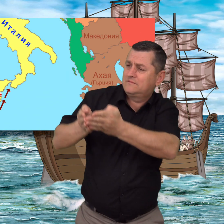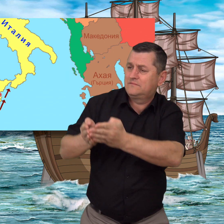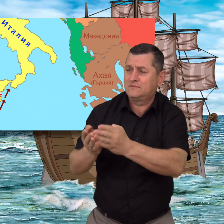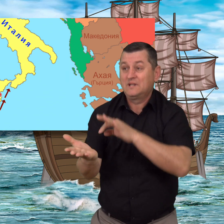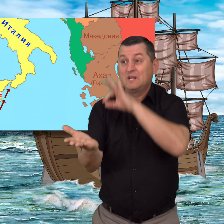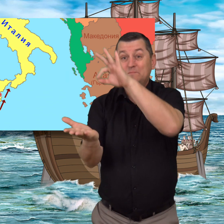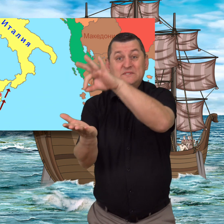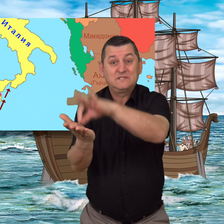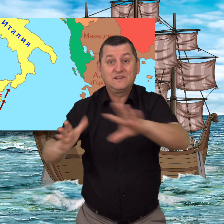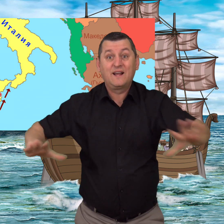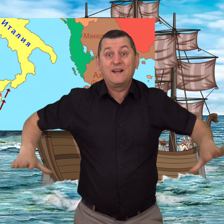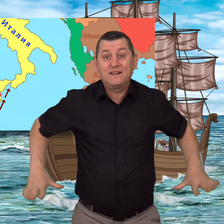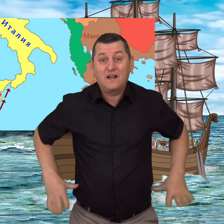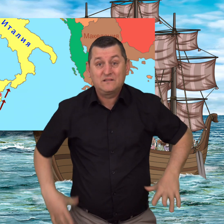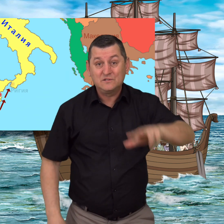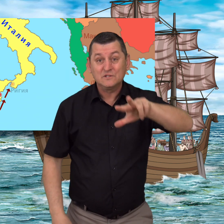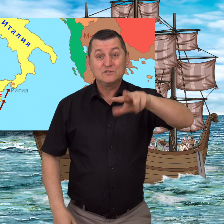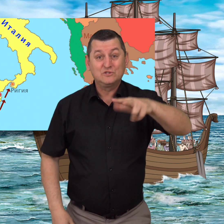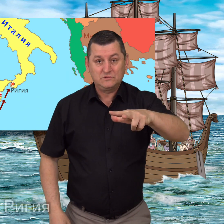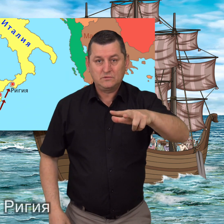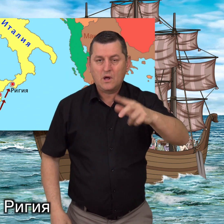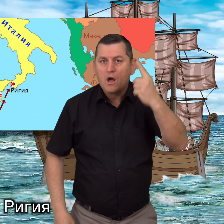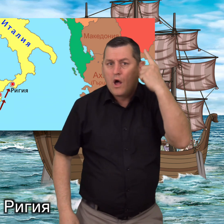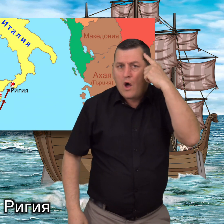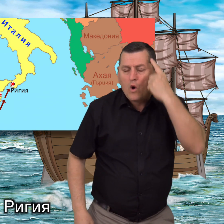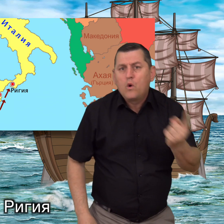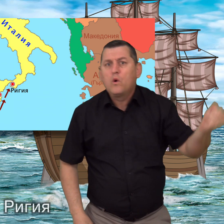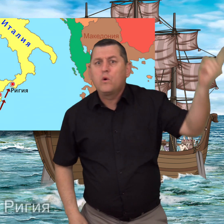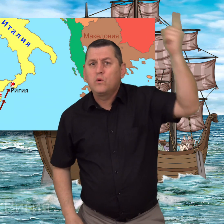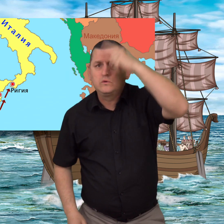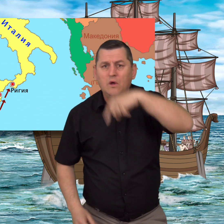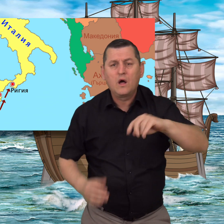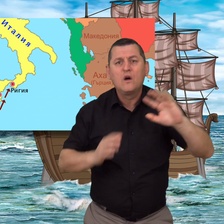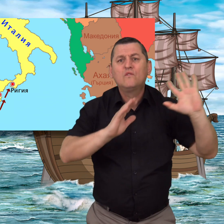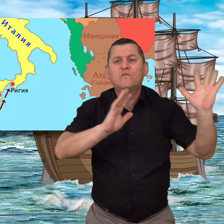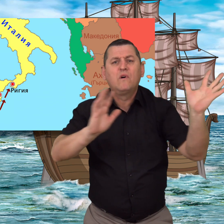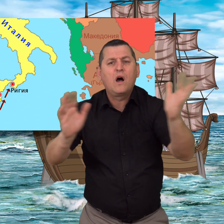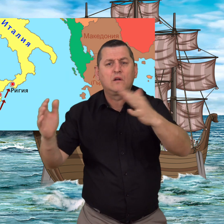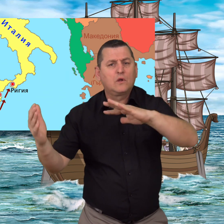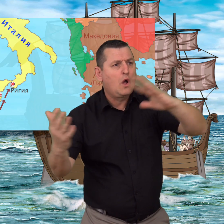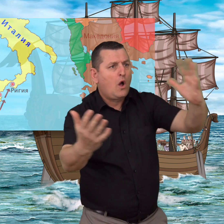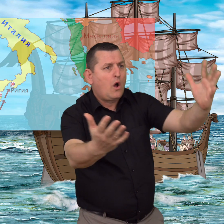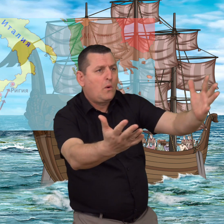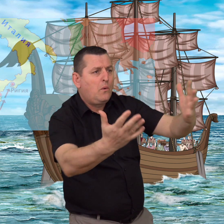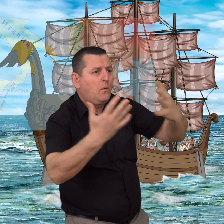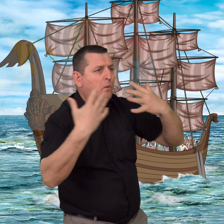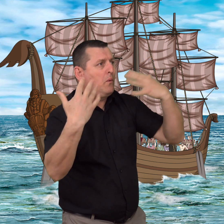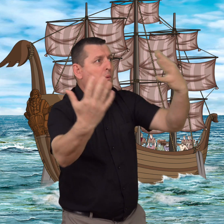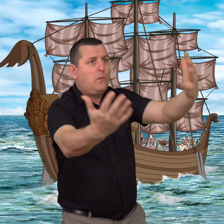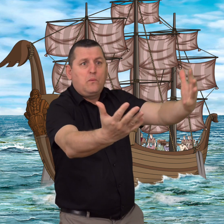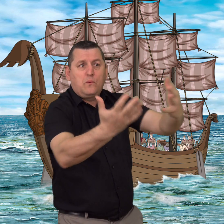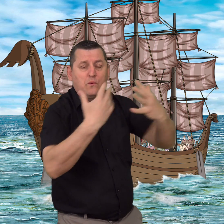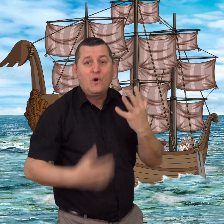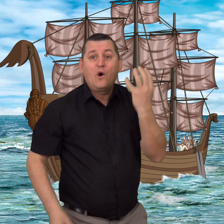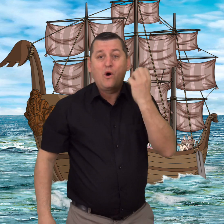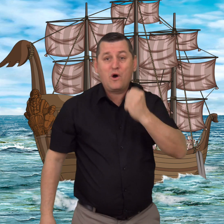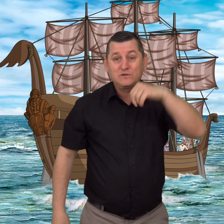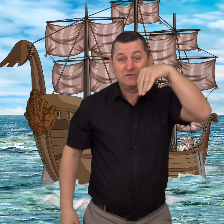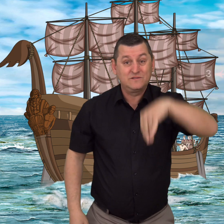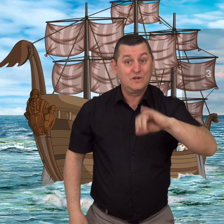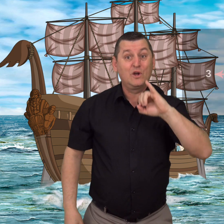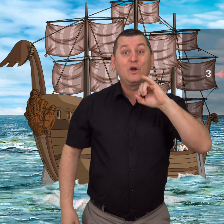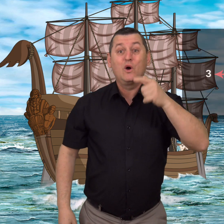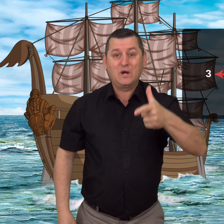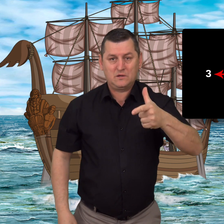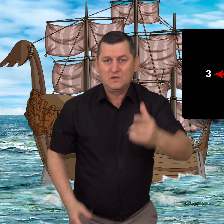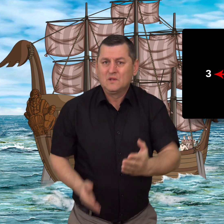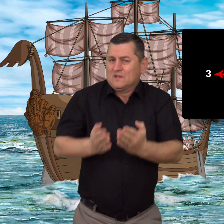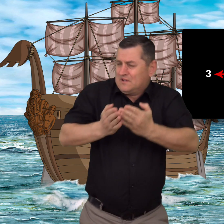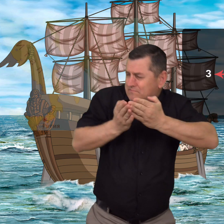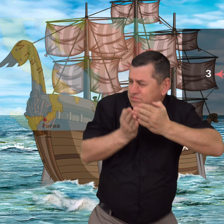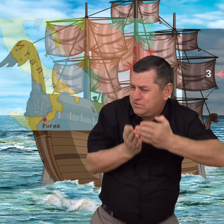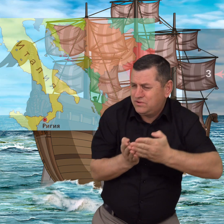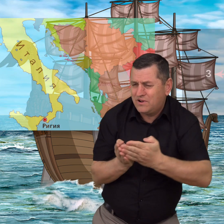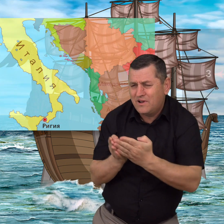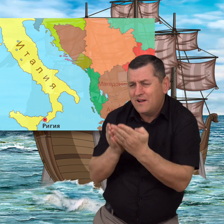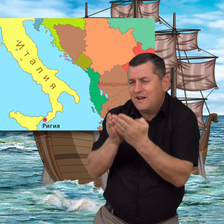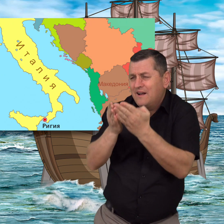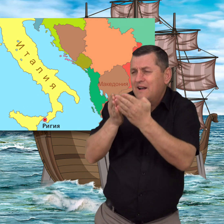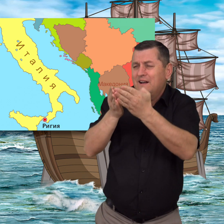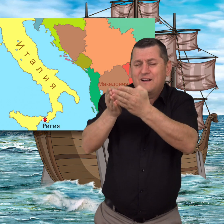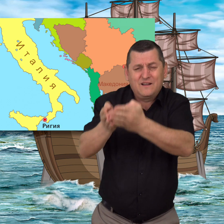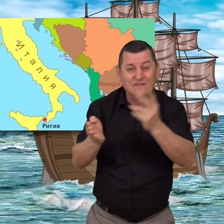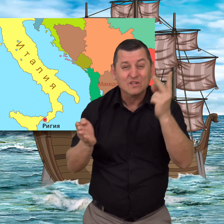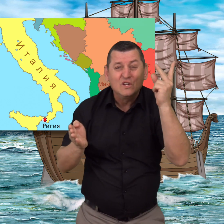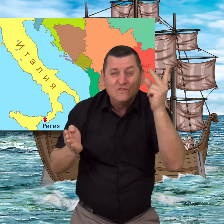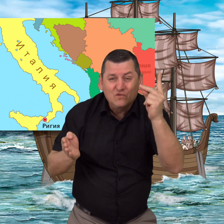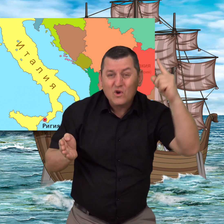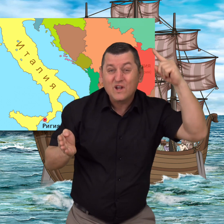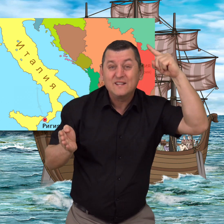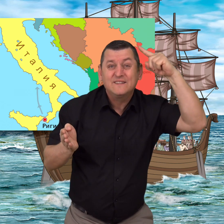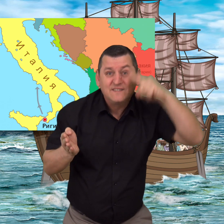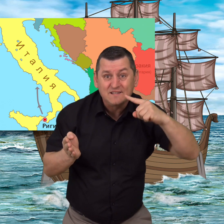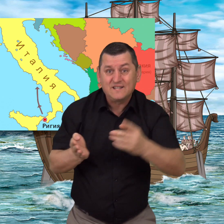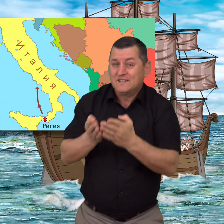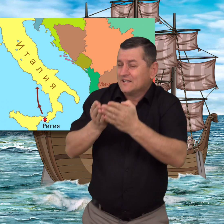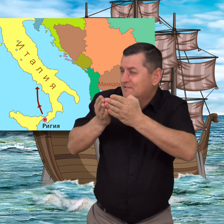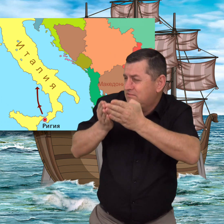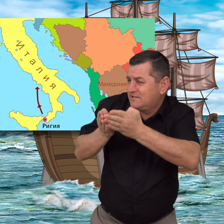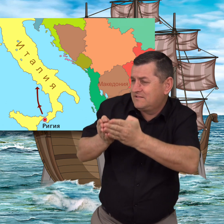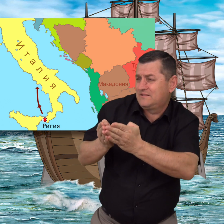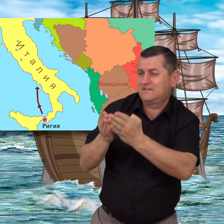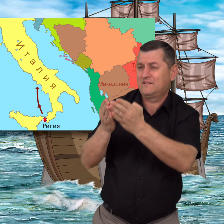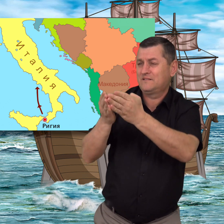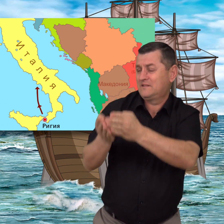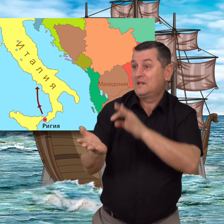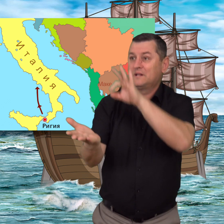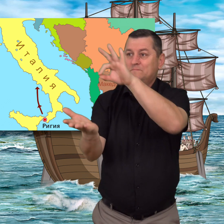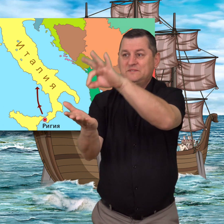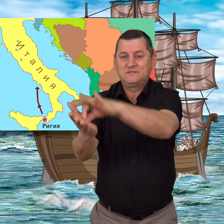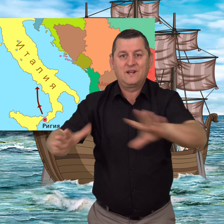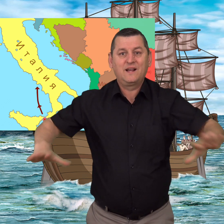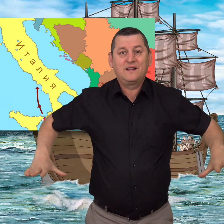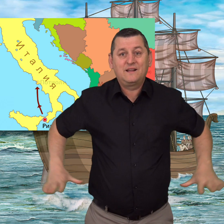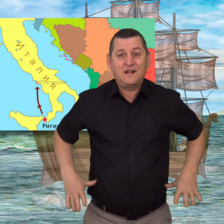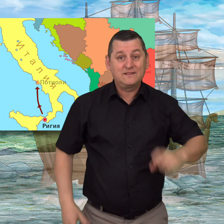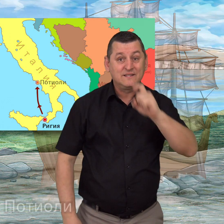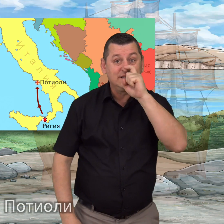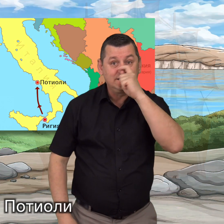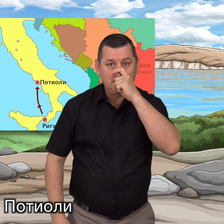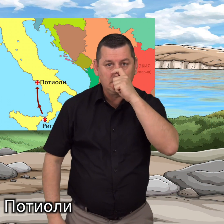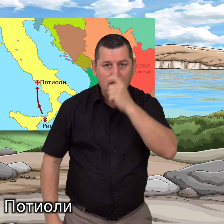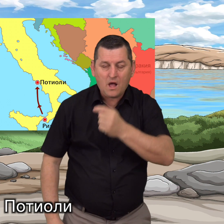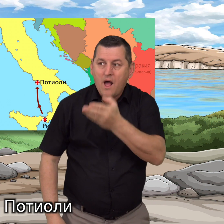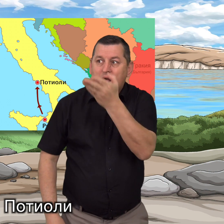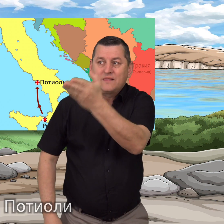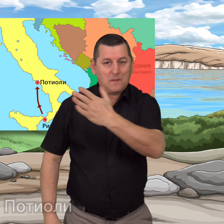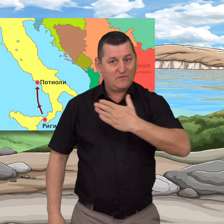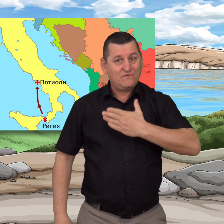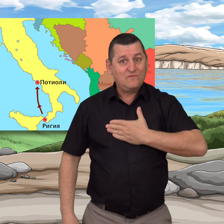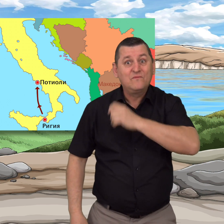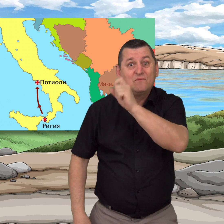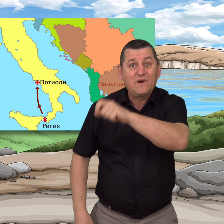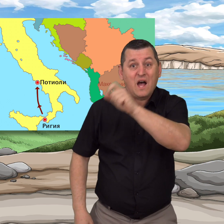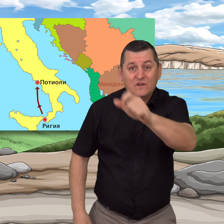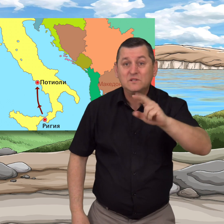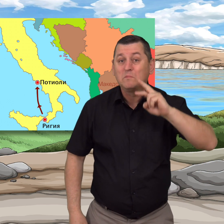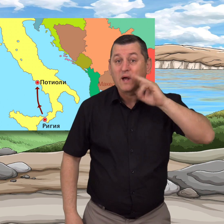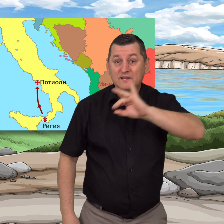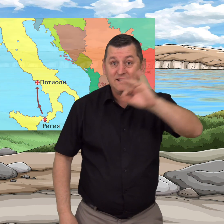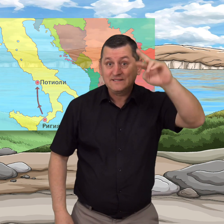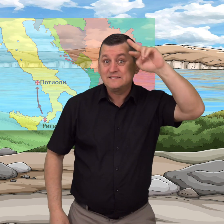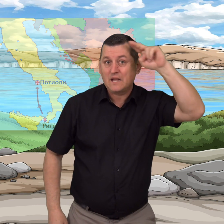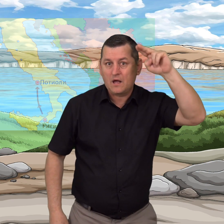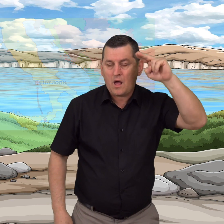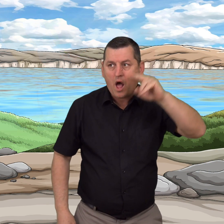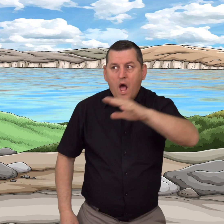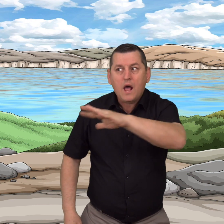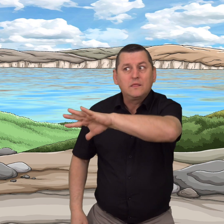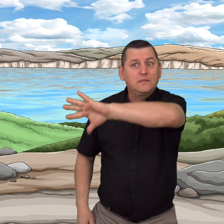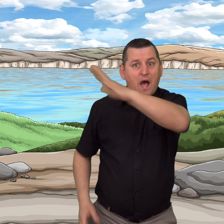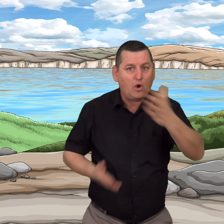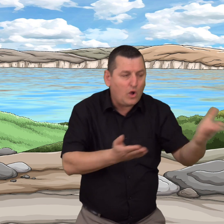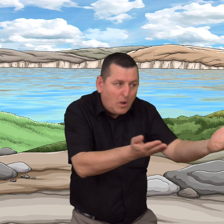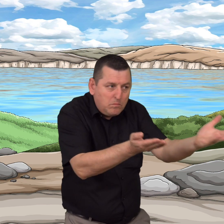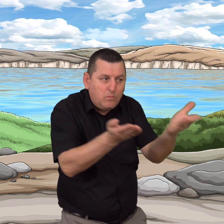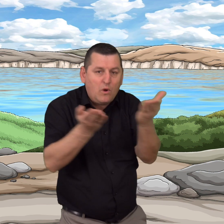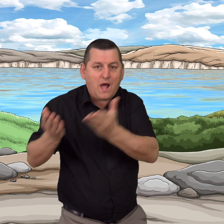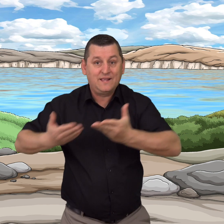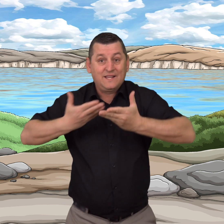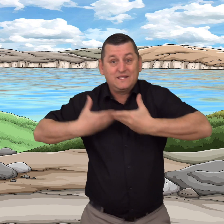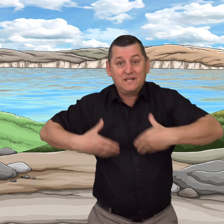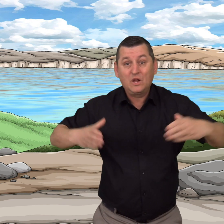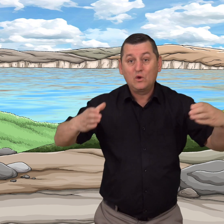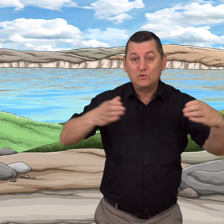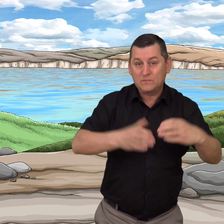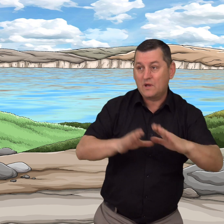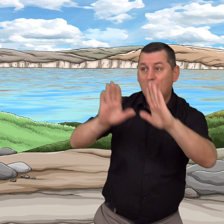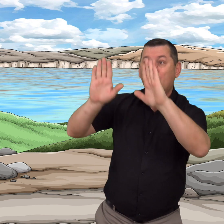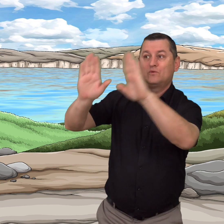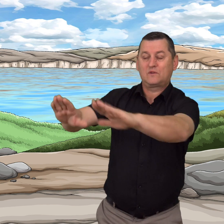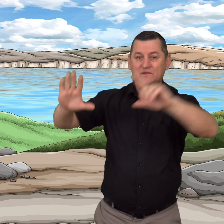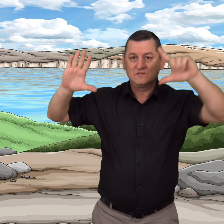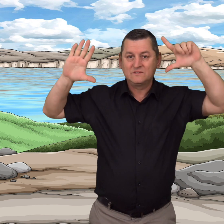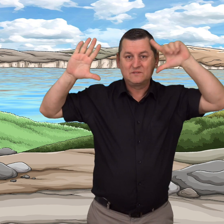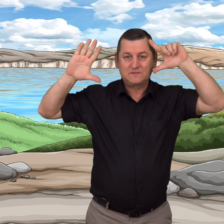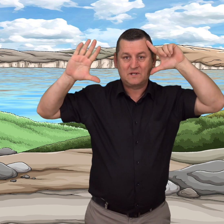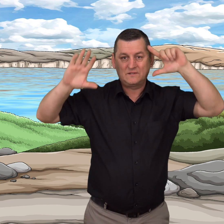From there we weighed anchor and came to Rhegium. After one day, a south wind came up, and on the second day we arrived at Puteoli.